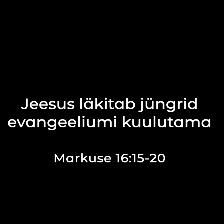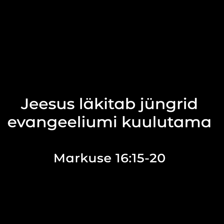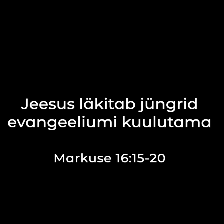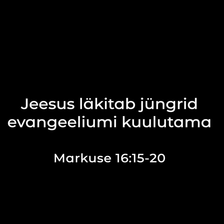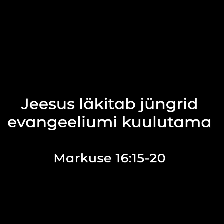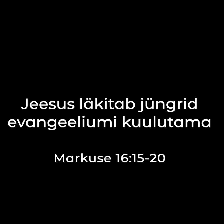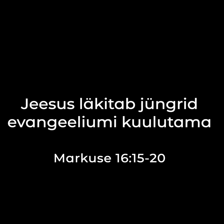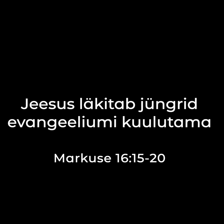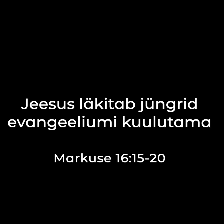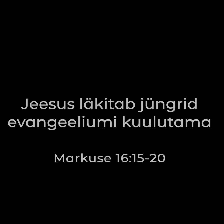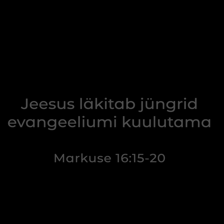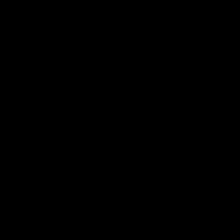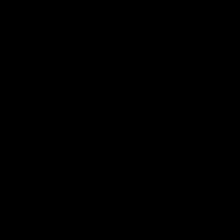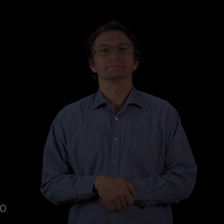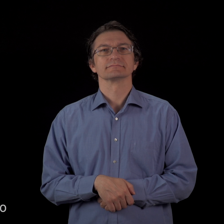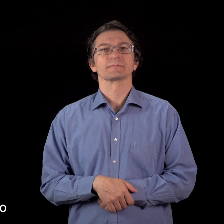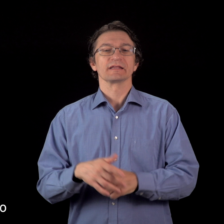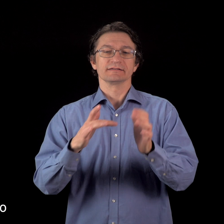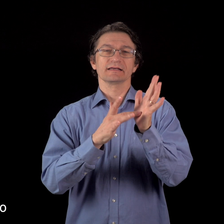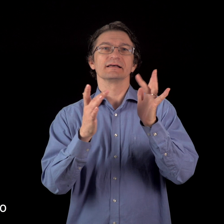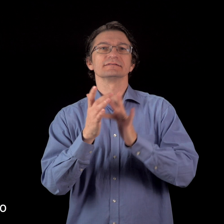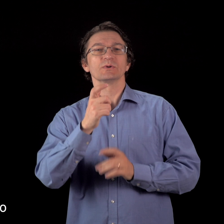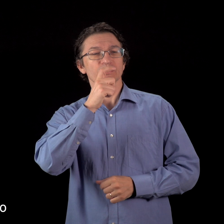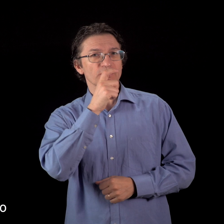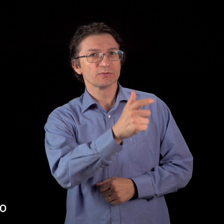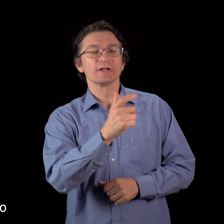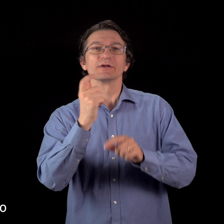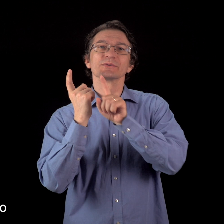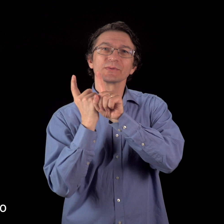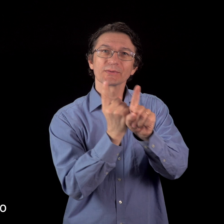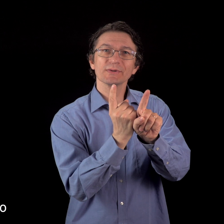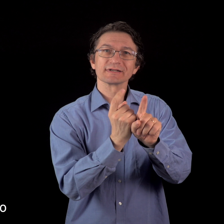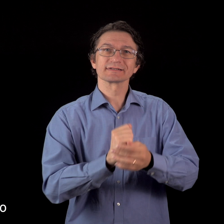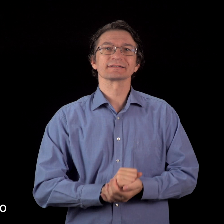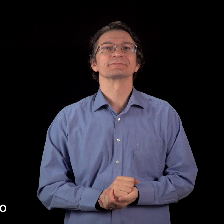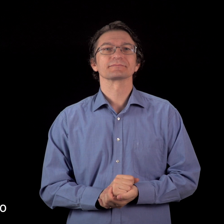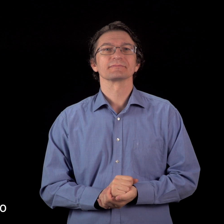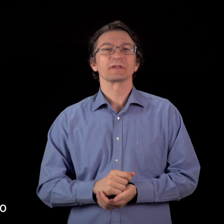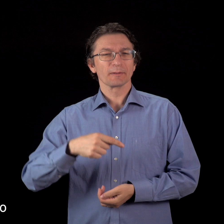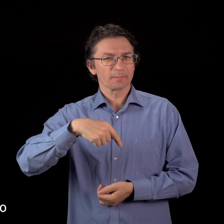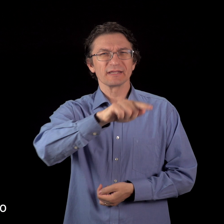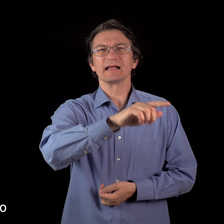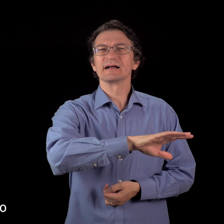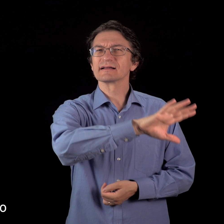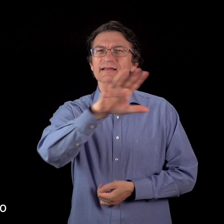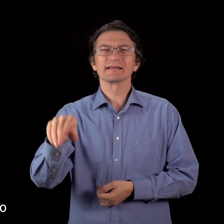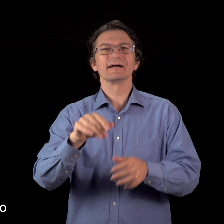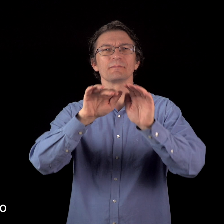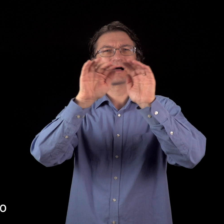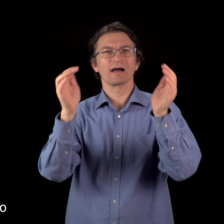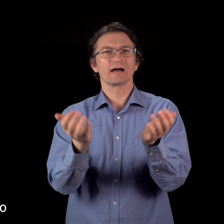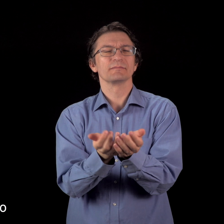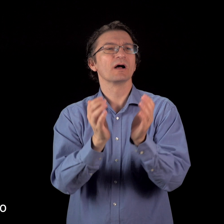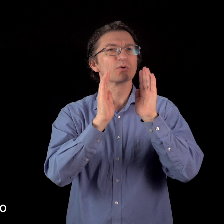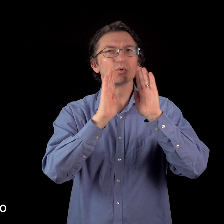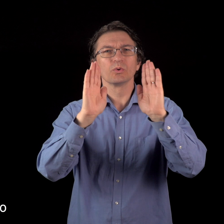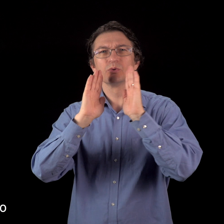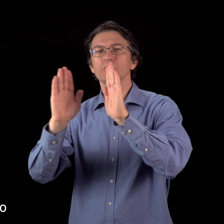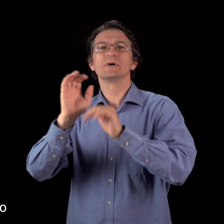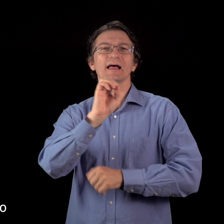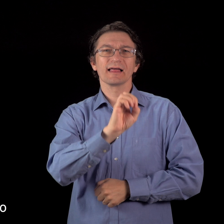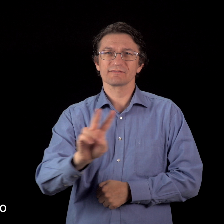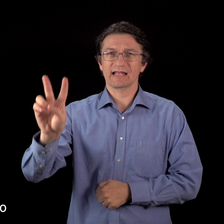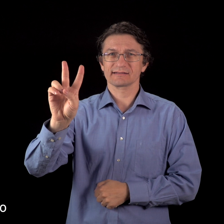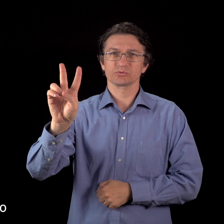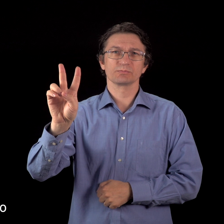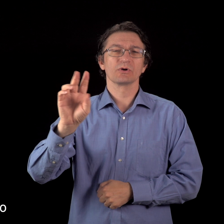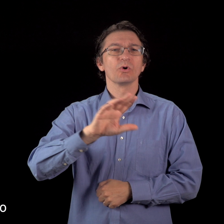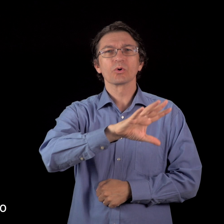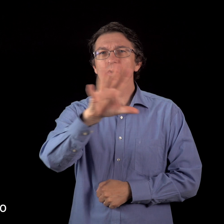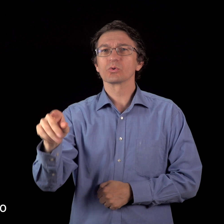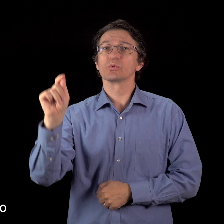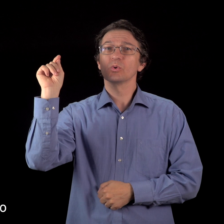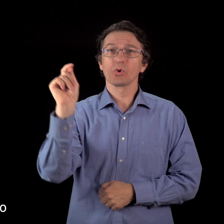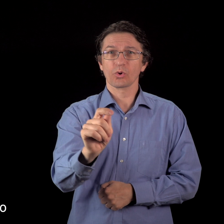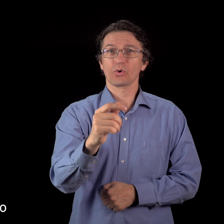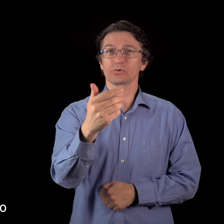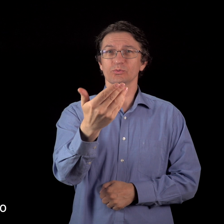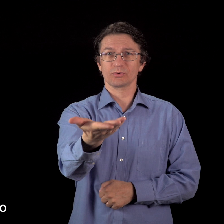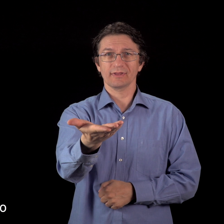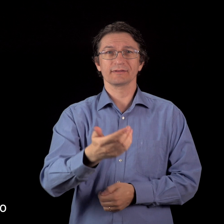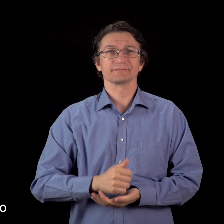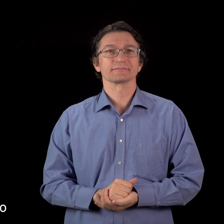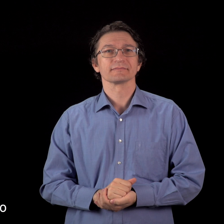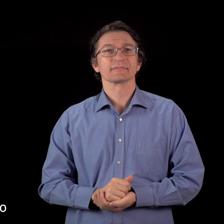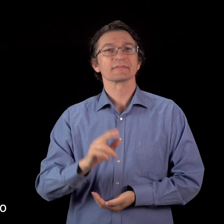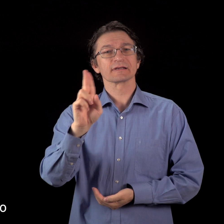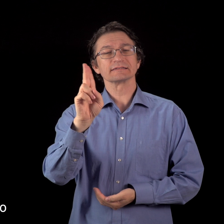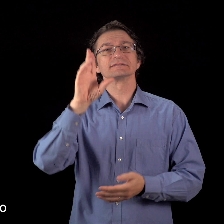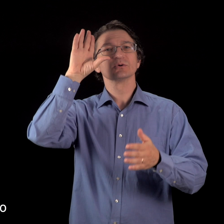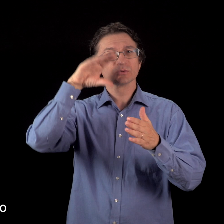And He said to them, “Go into all the world and preach the gospel to every creature.